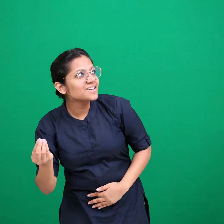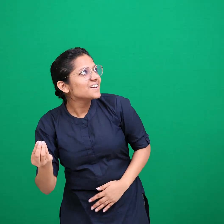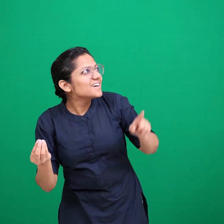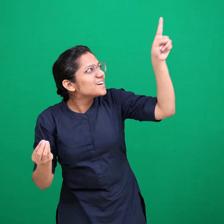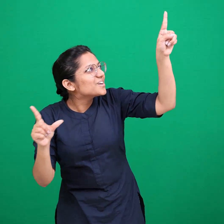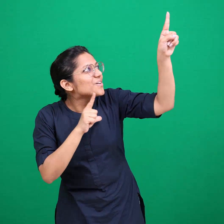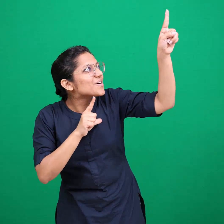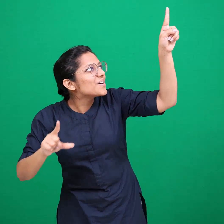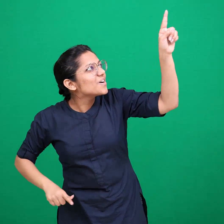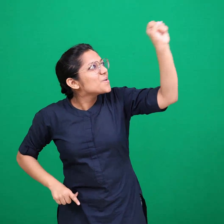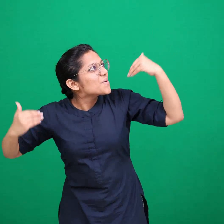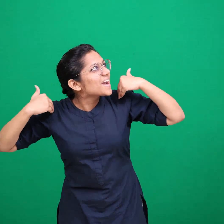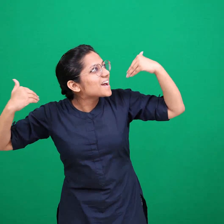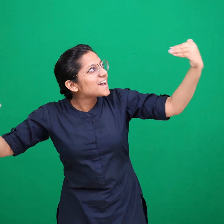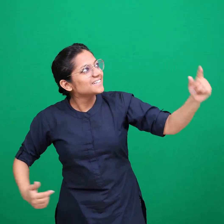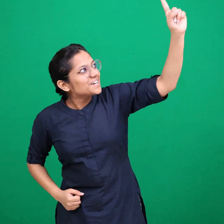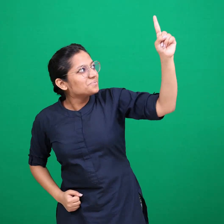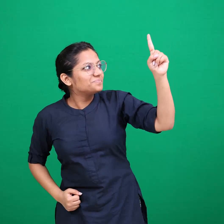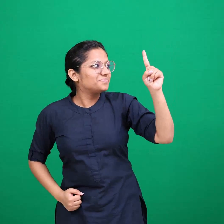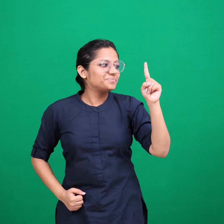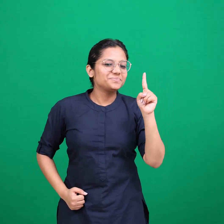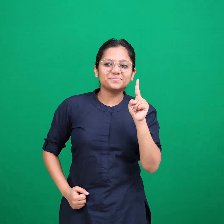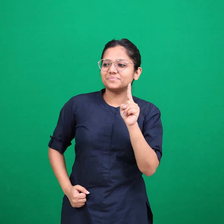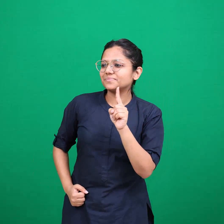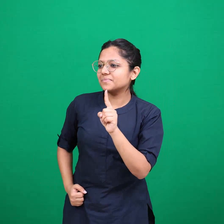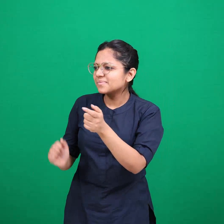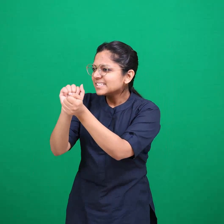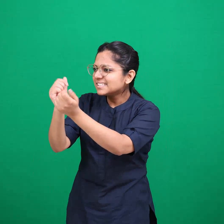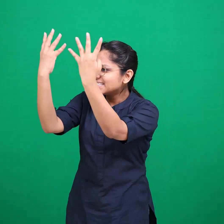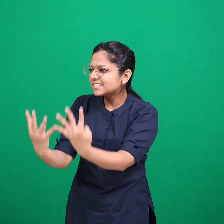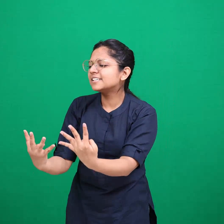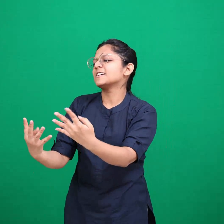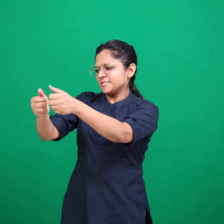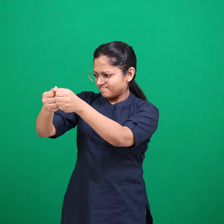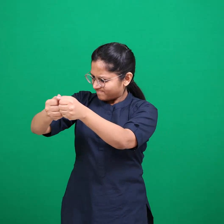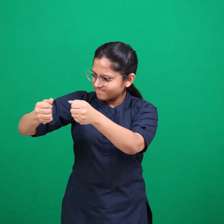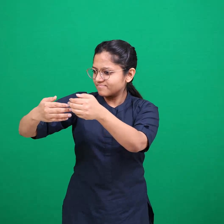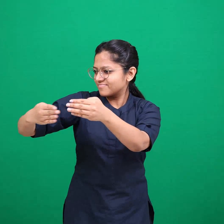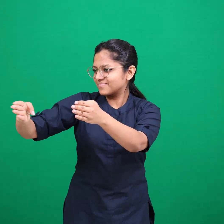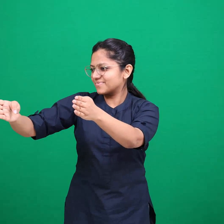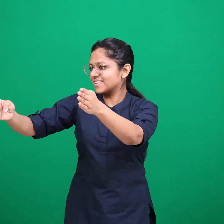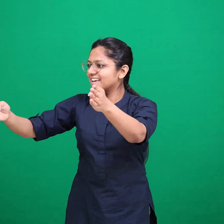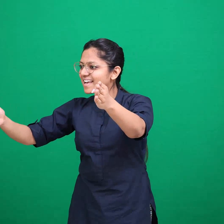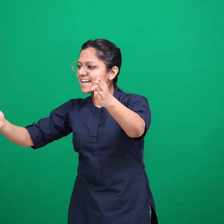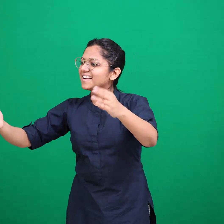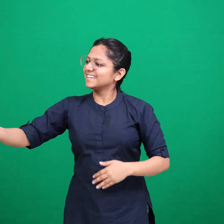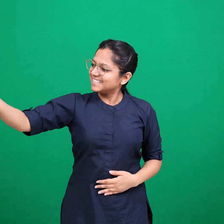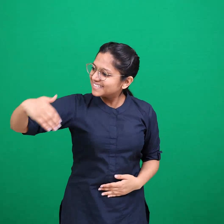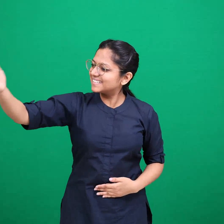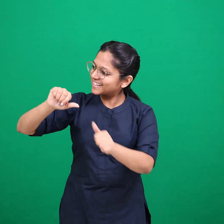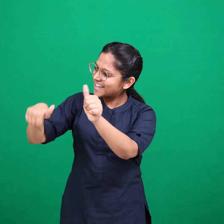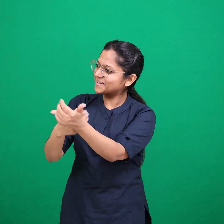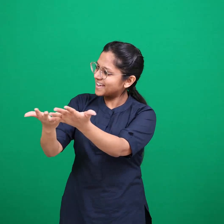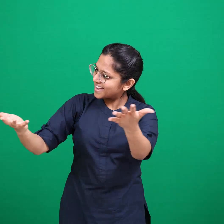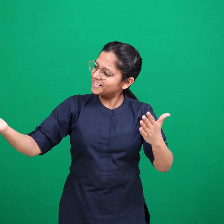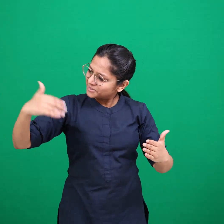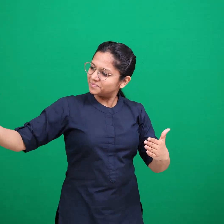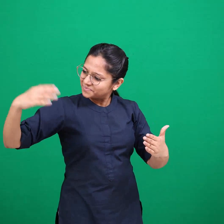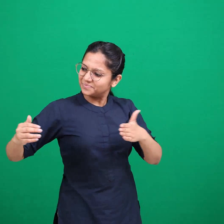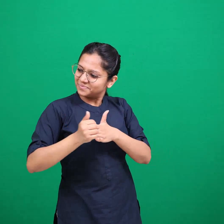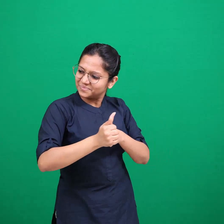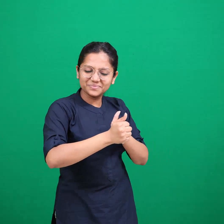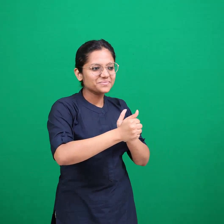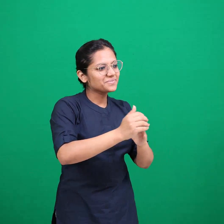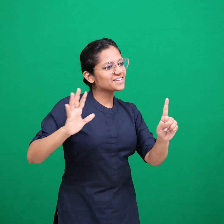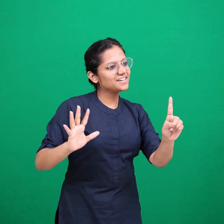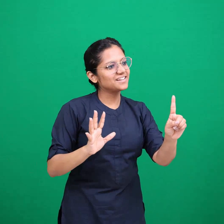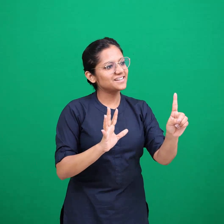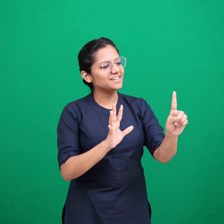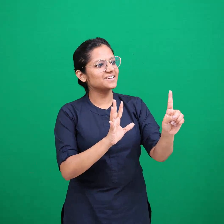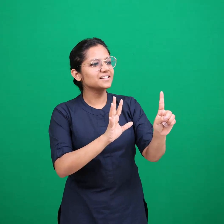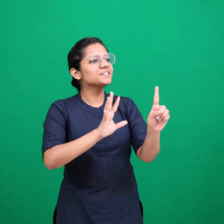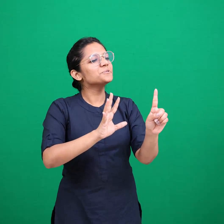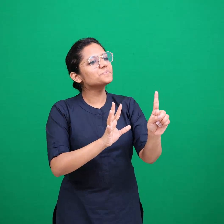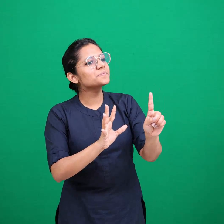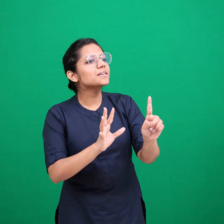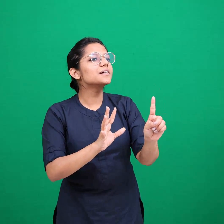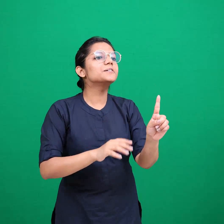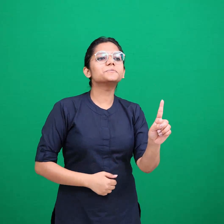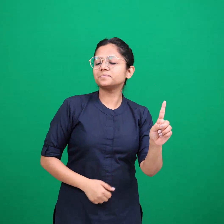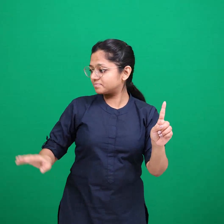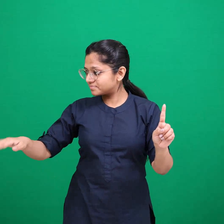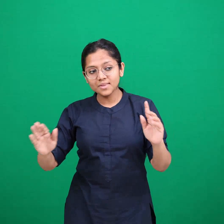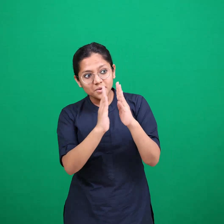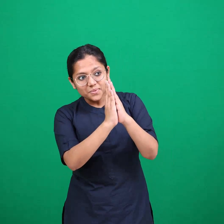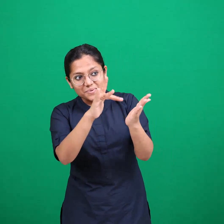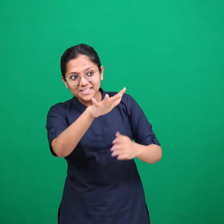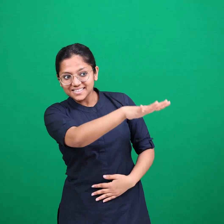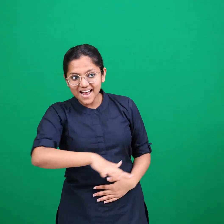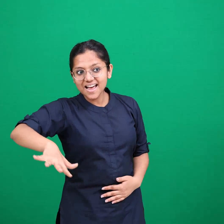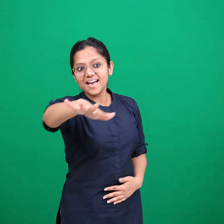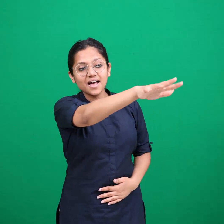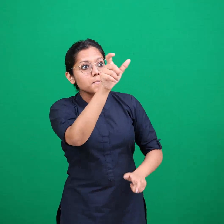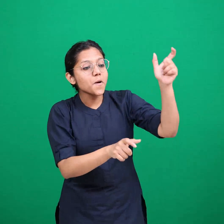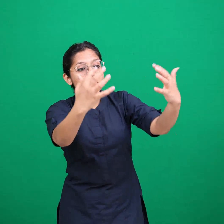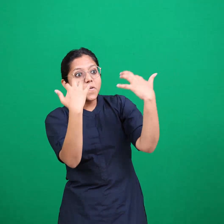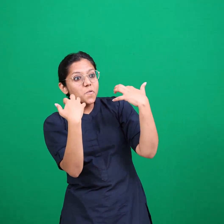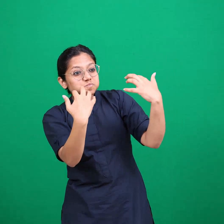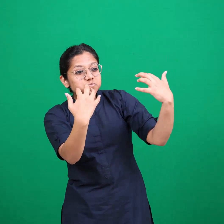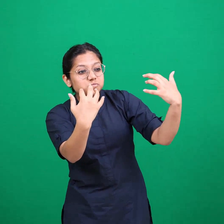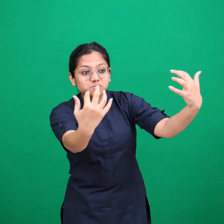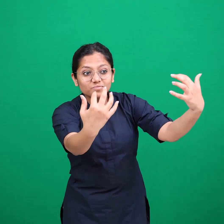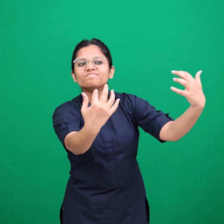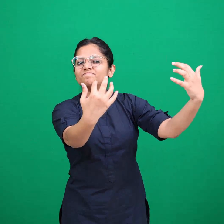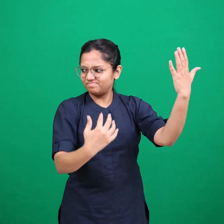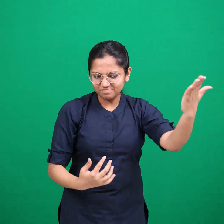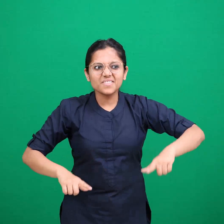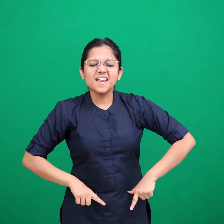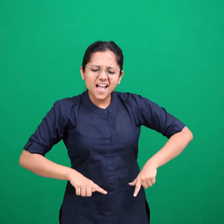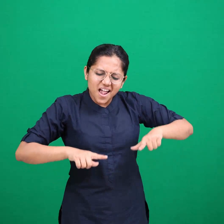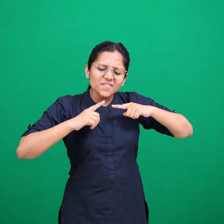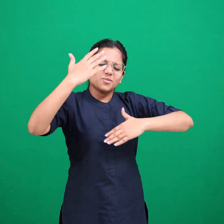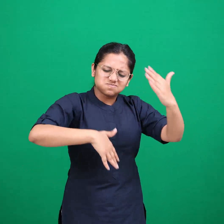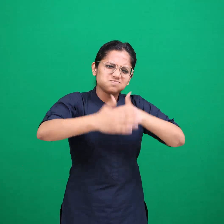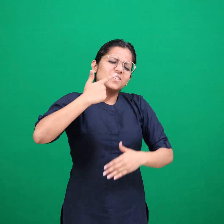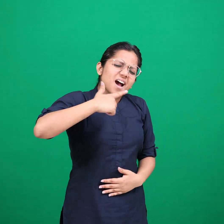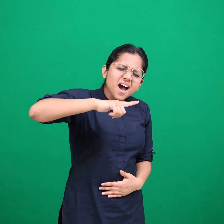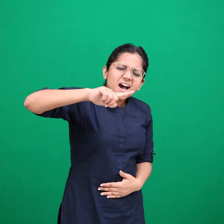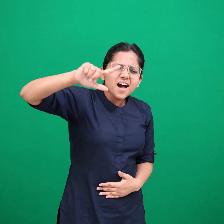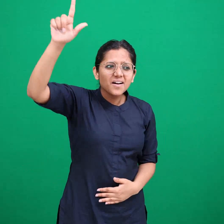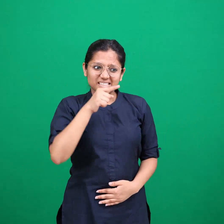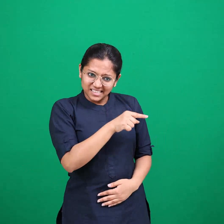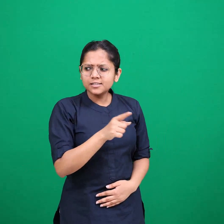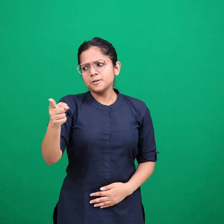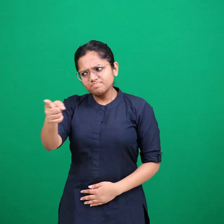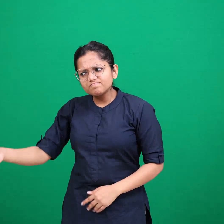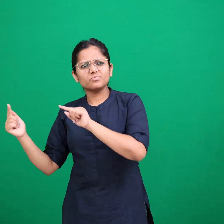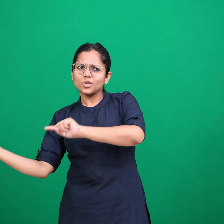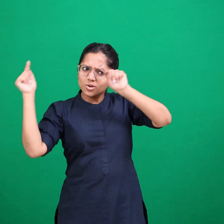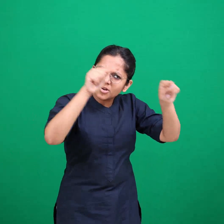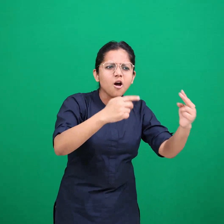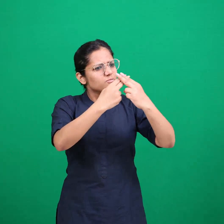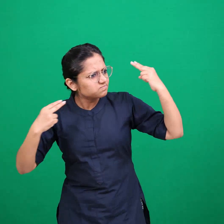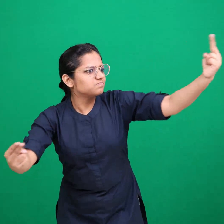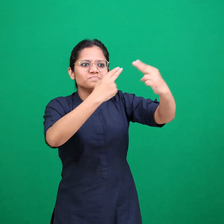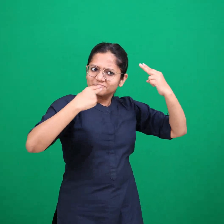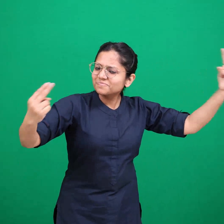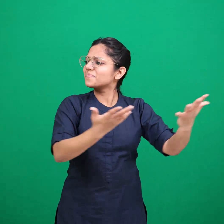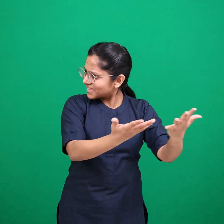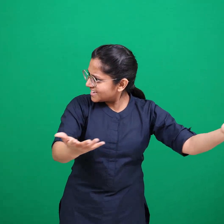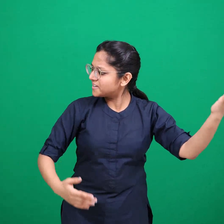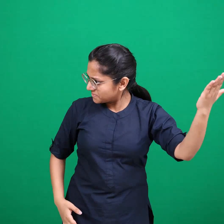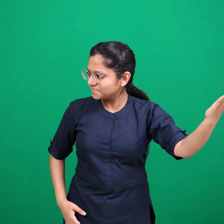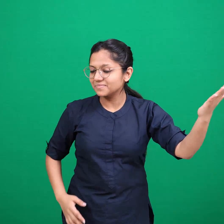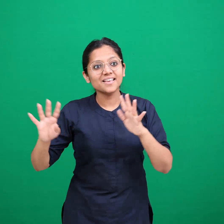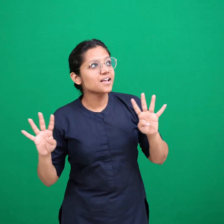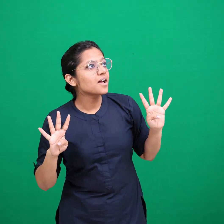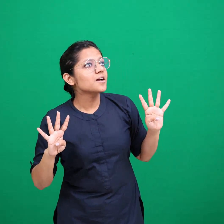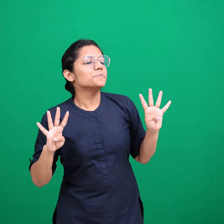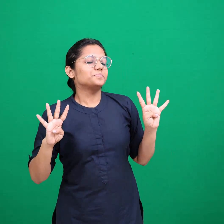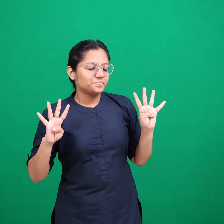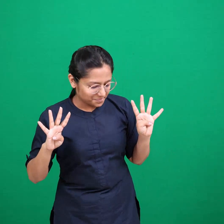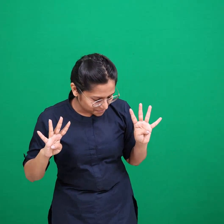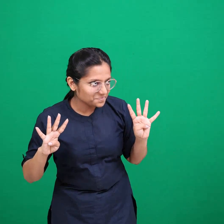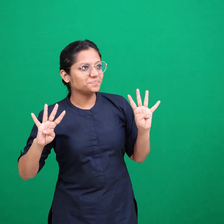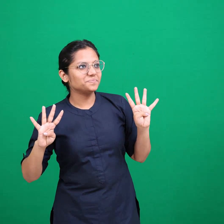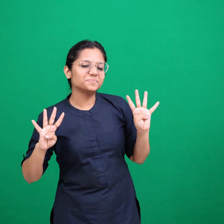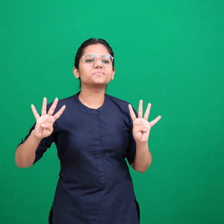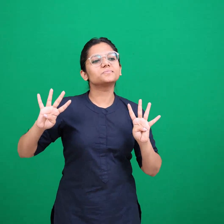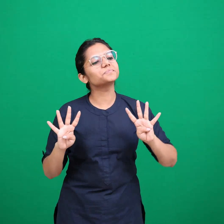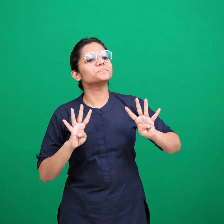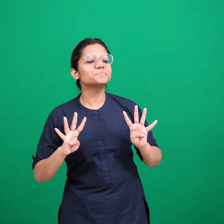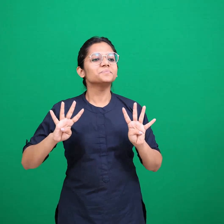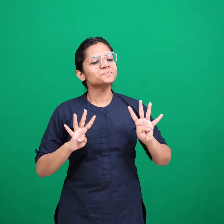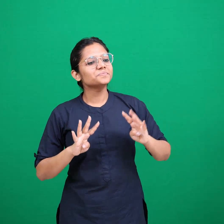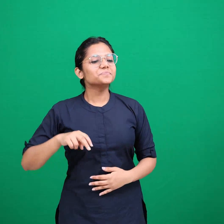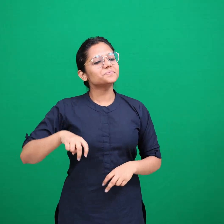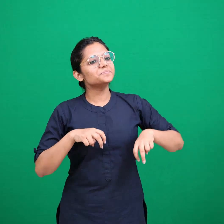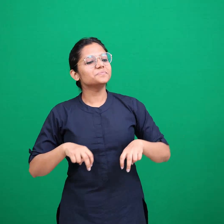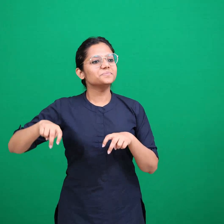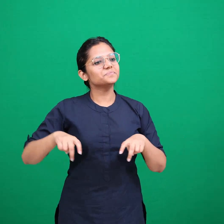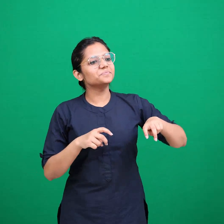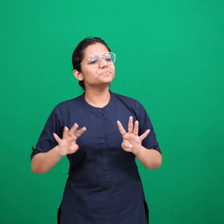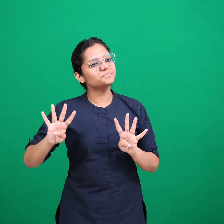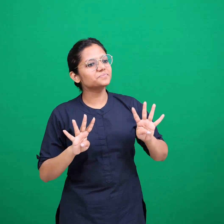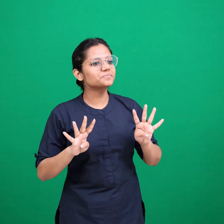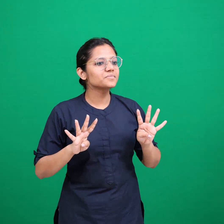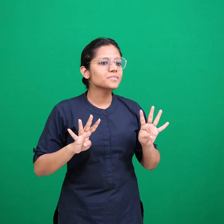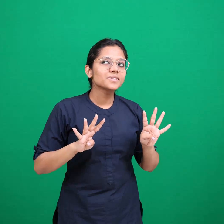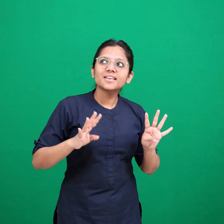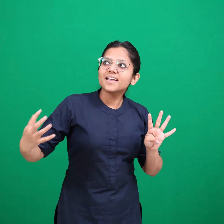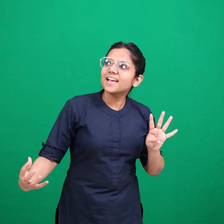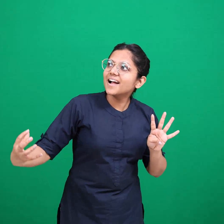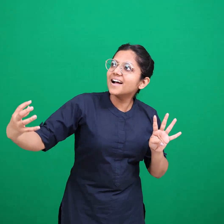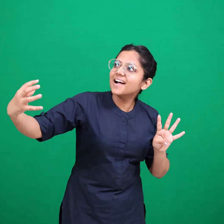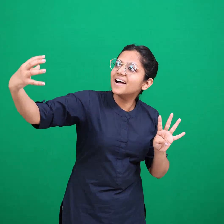But during the night an angel of the Lord opened the doors of the jail and brought them out, saying, "Go, stand in the temple courts and tell the people the full message of this new life."